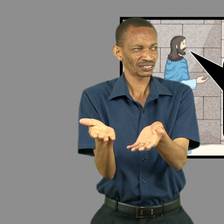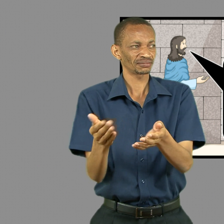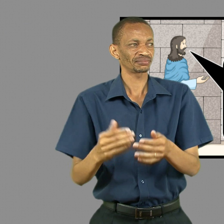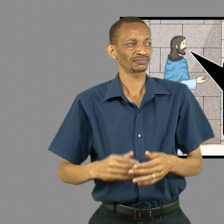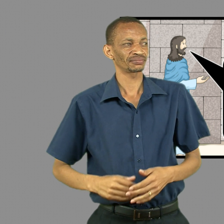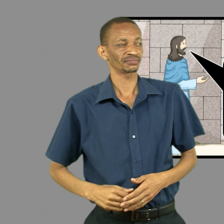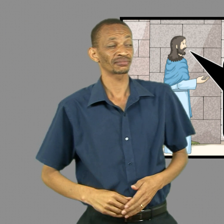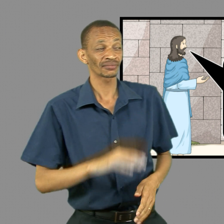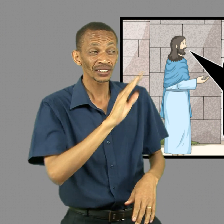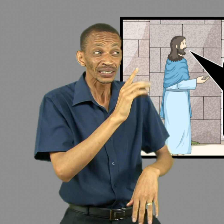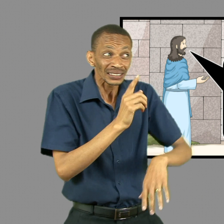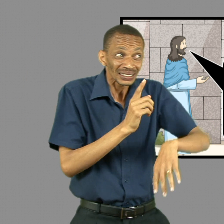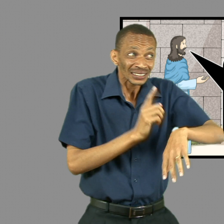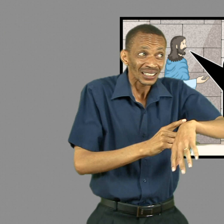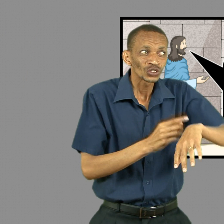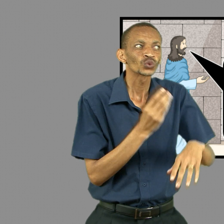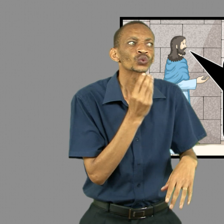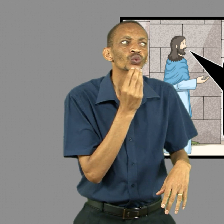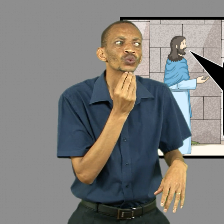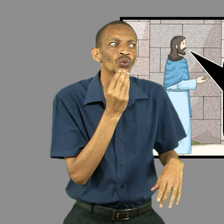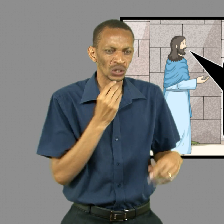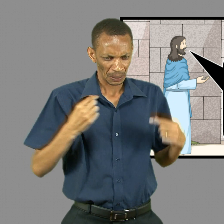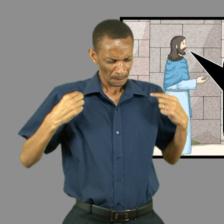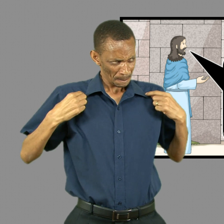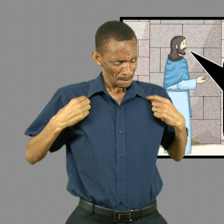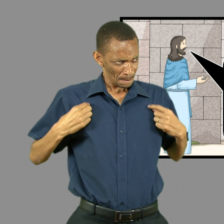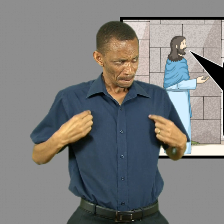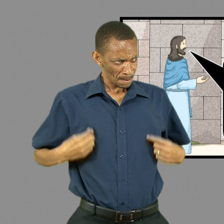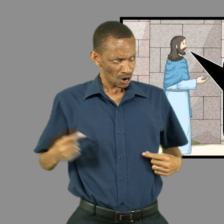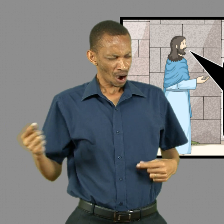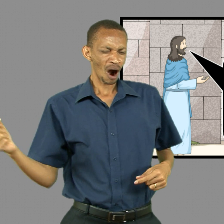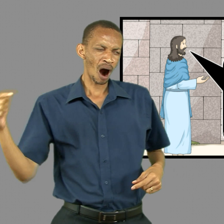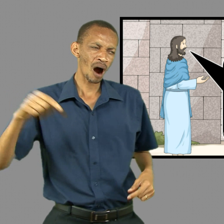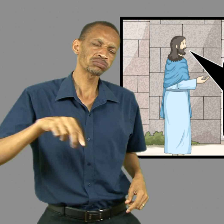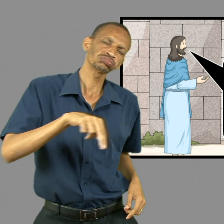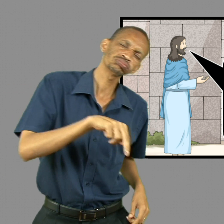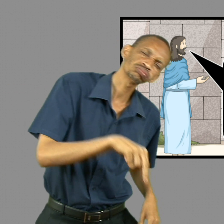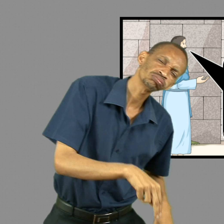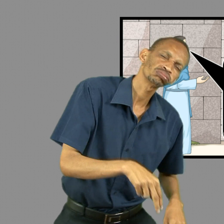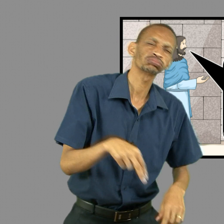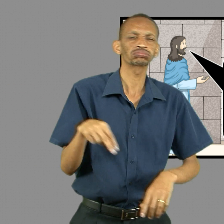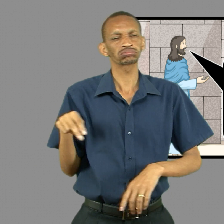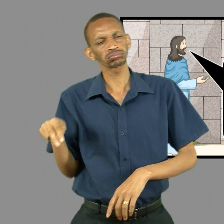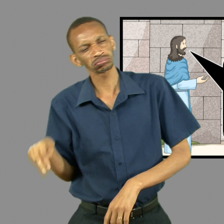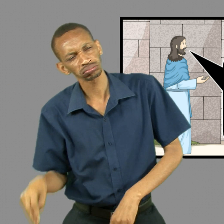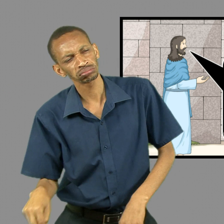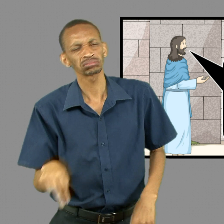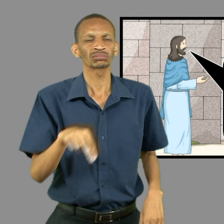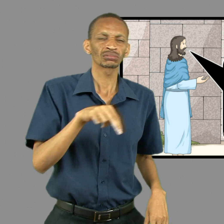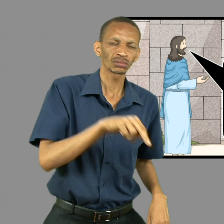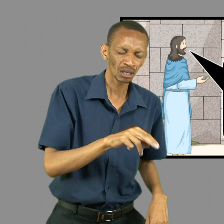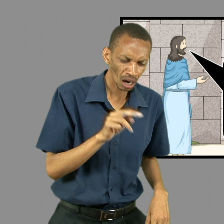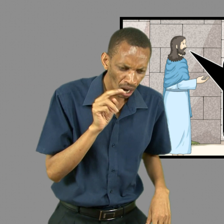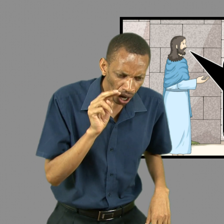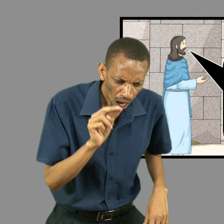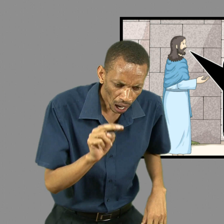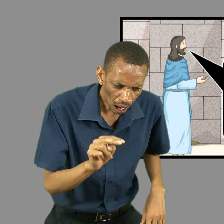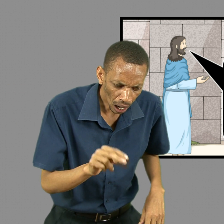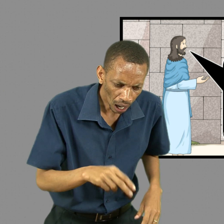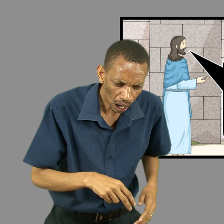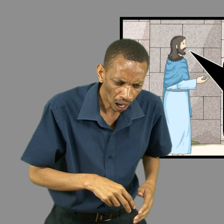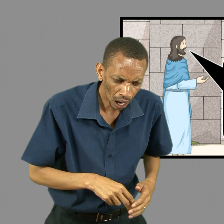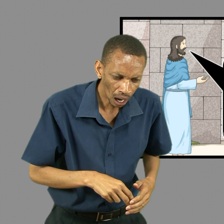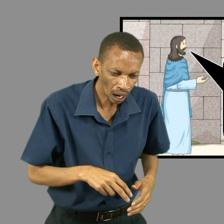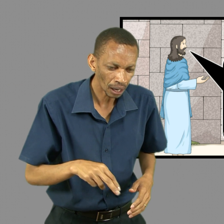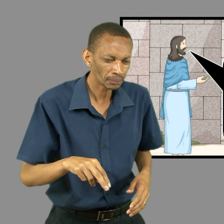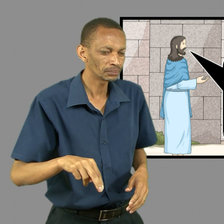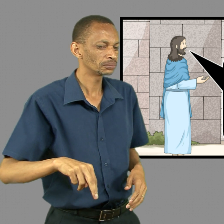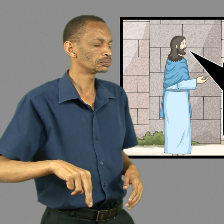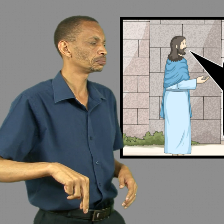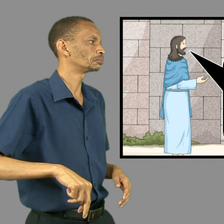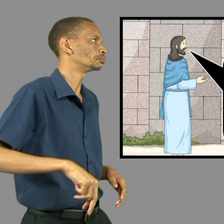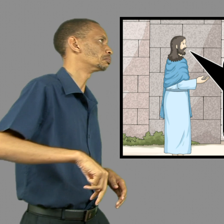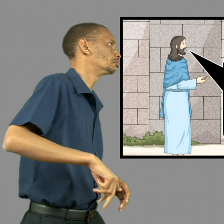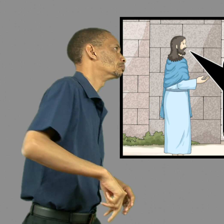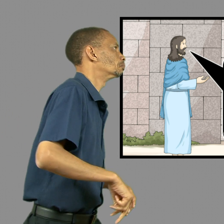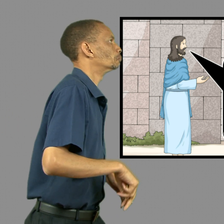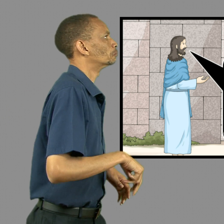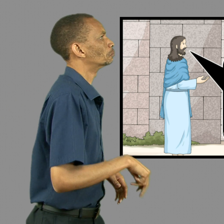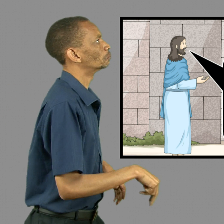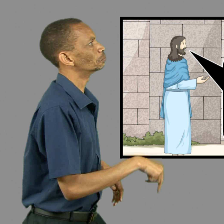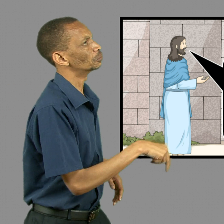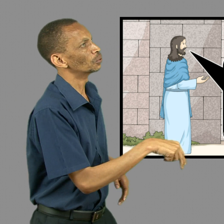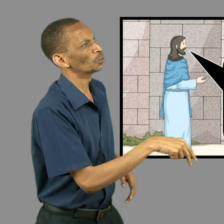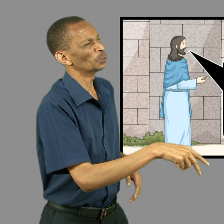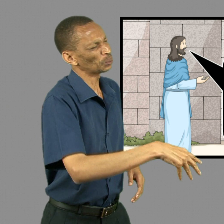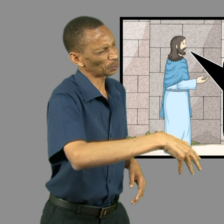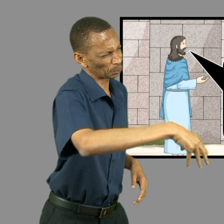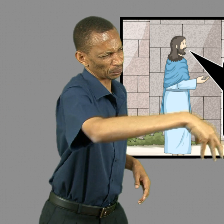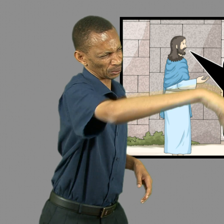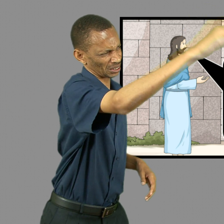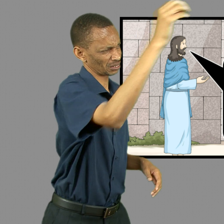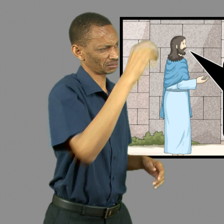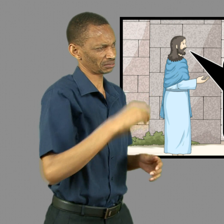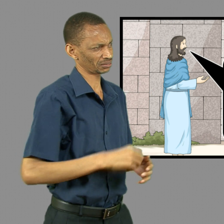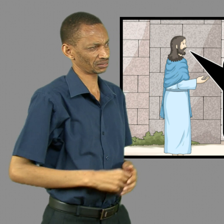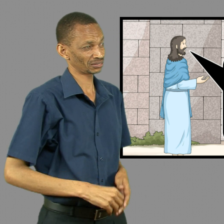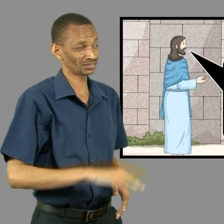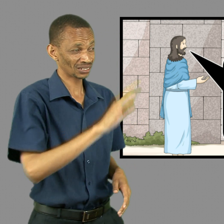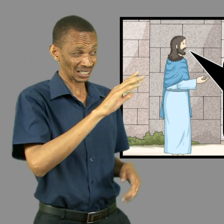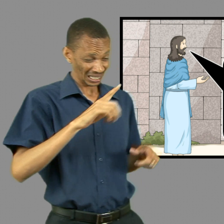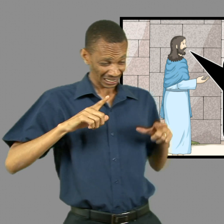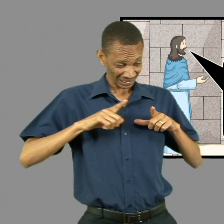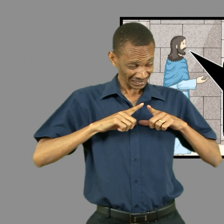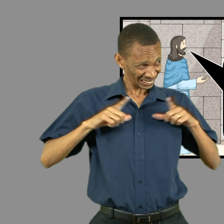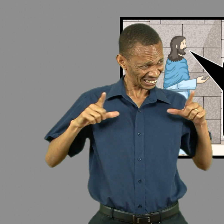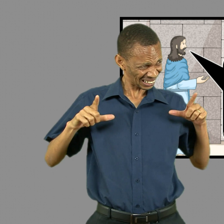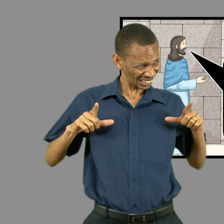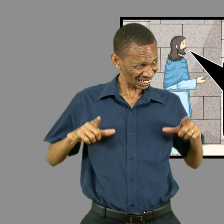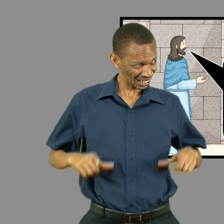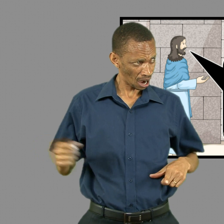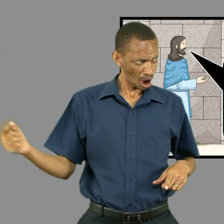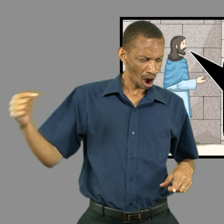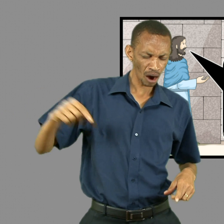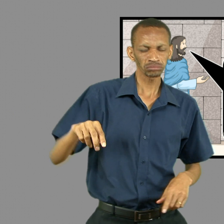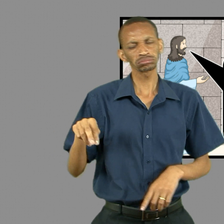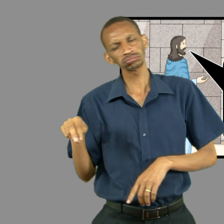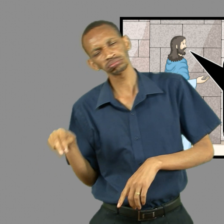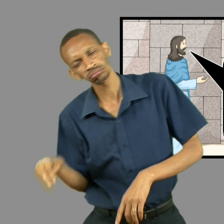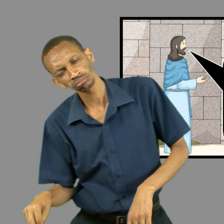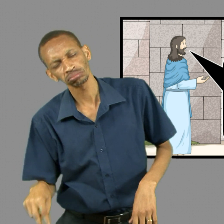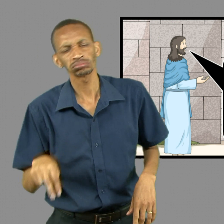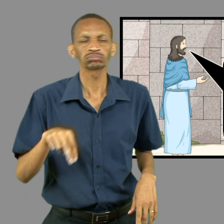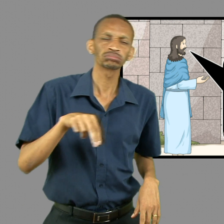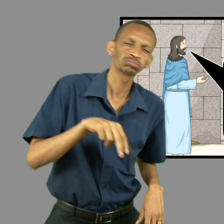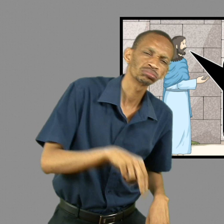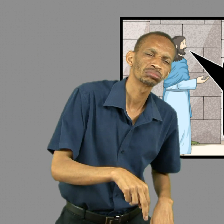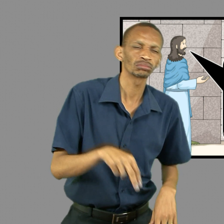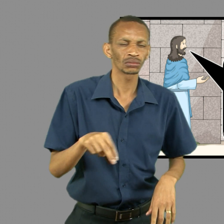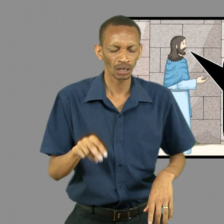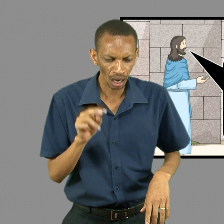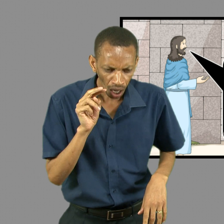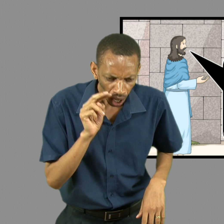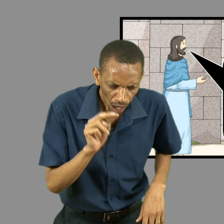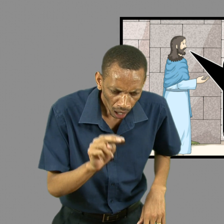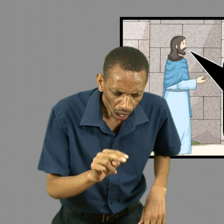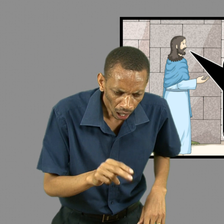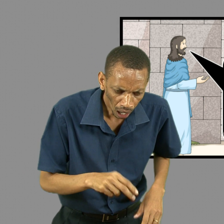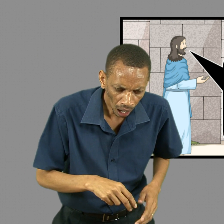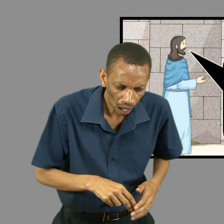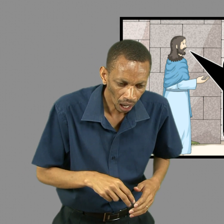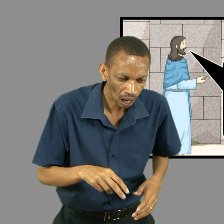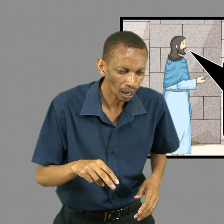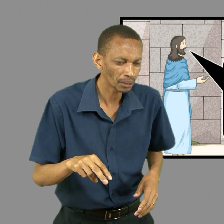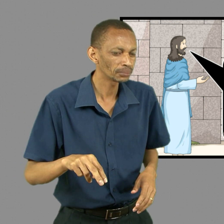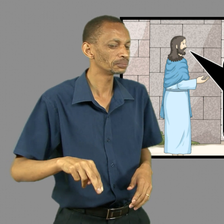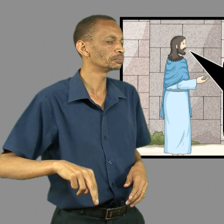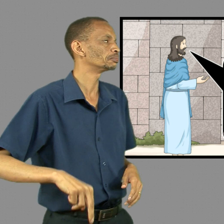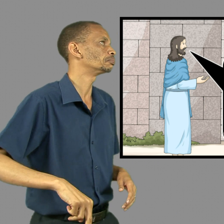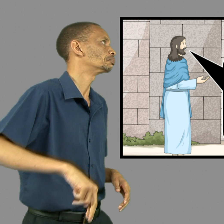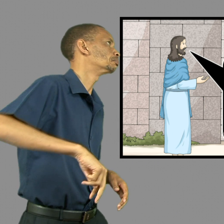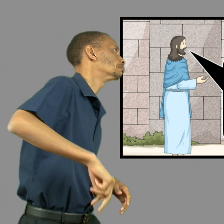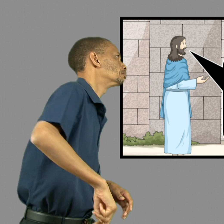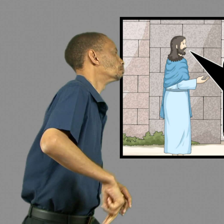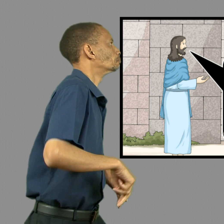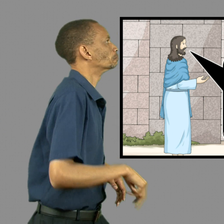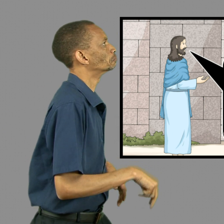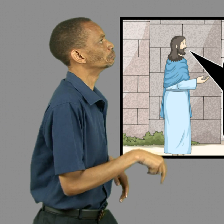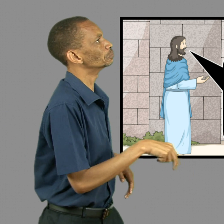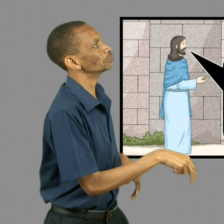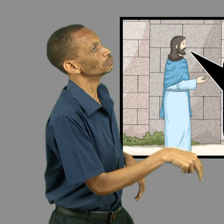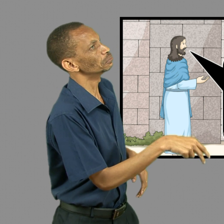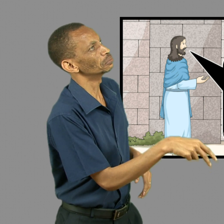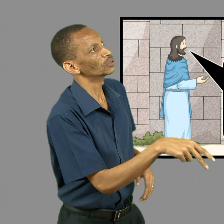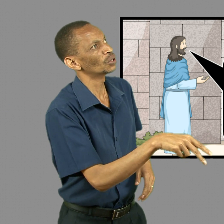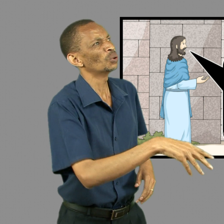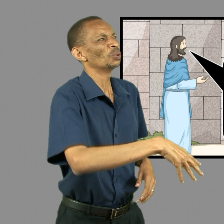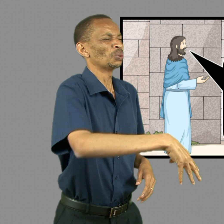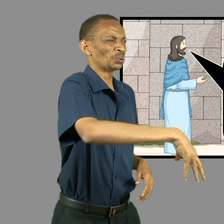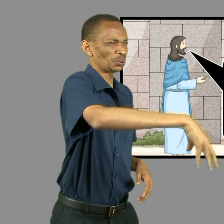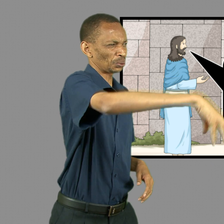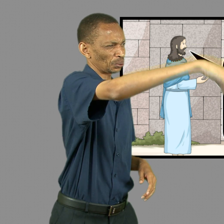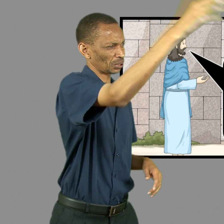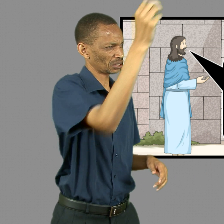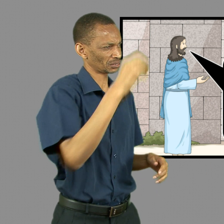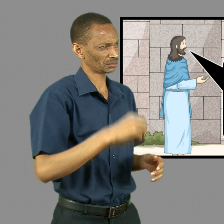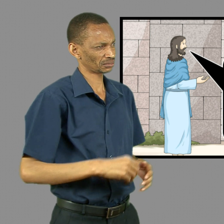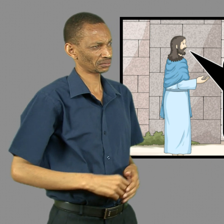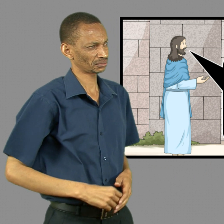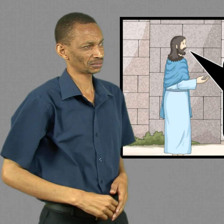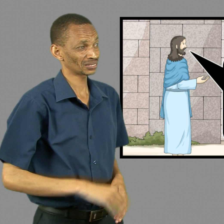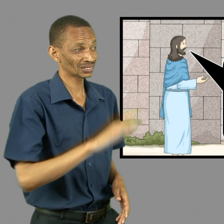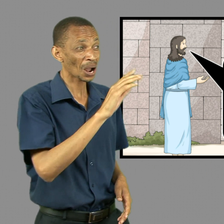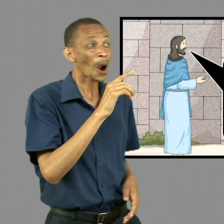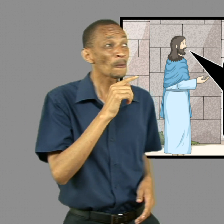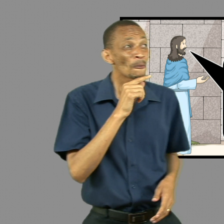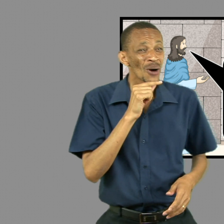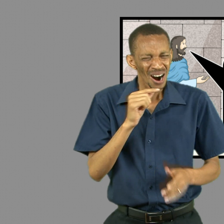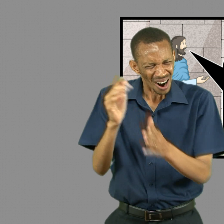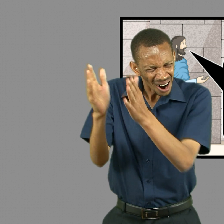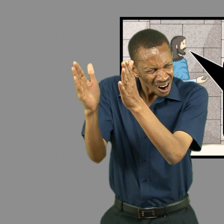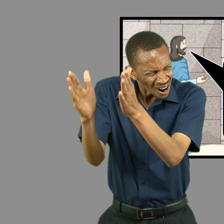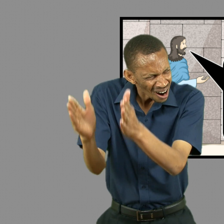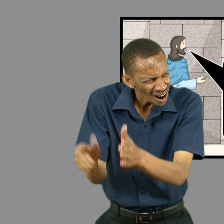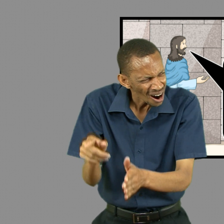Now by chance a priest was going down the same road, but when he saw him, he passed by on the other side. So too, when a Levite came to that spot and saw him, he passed by on the other side.